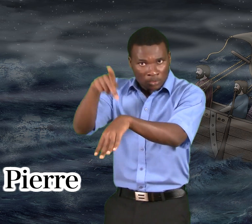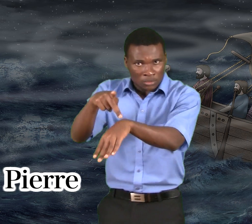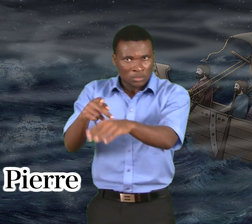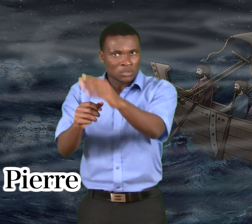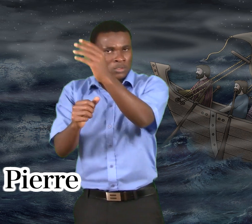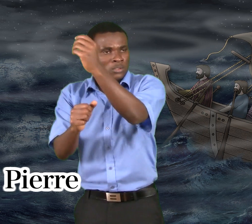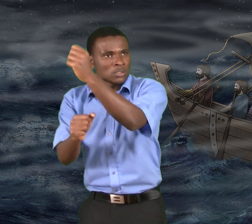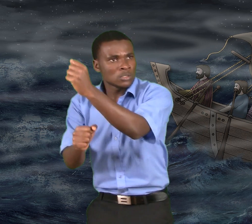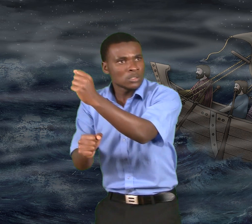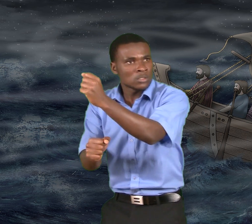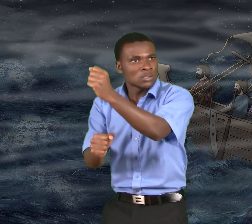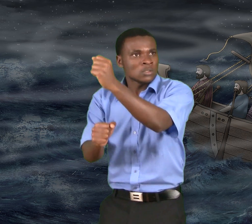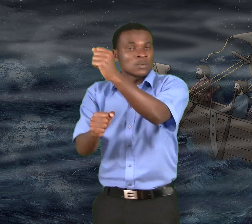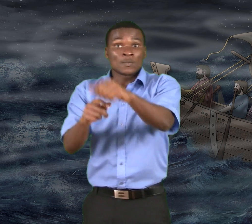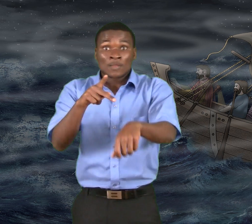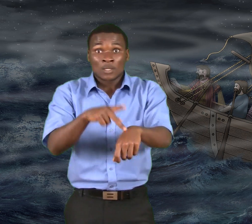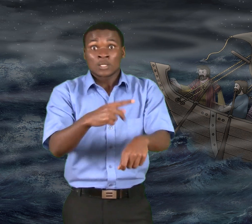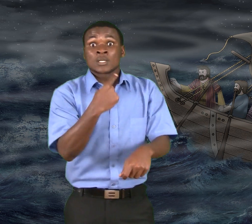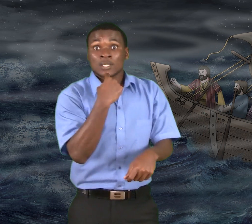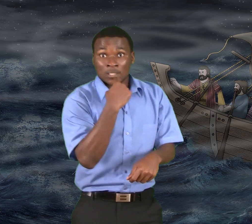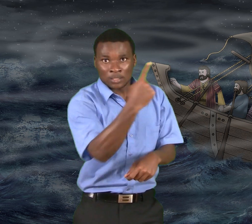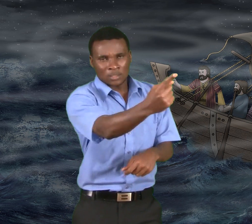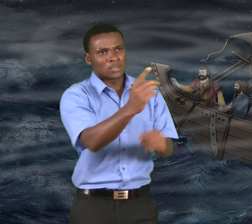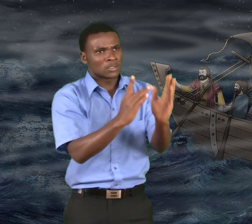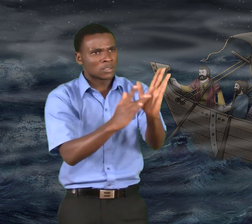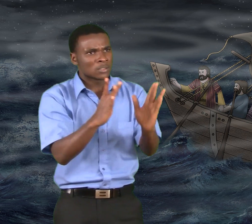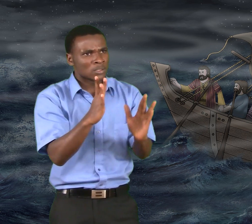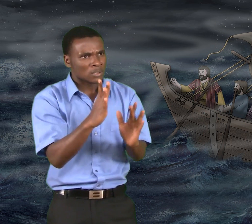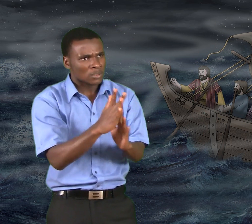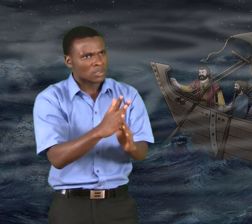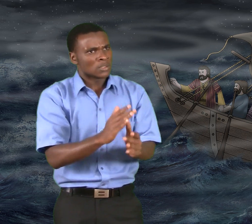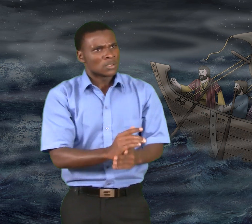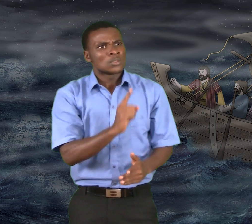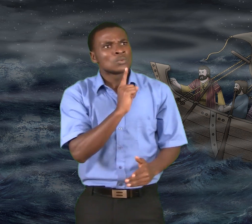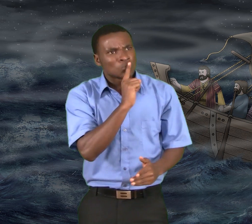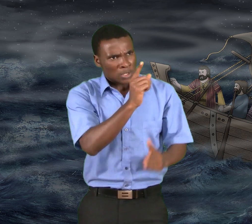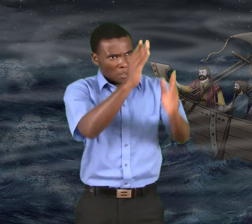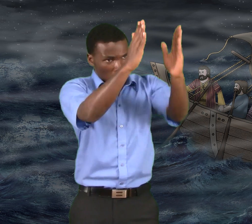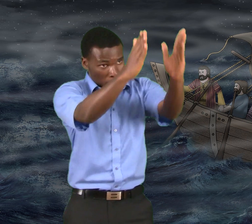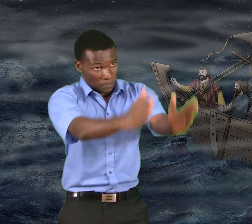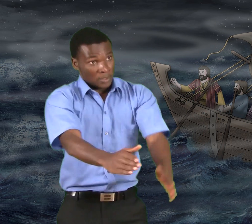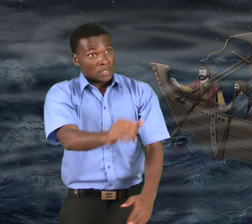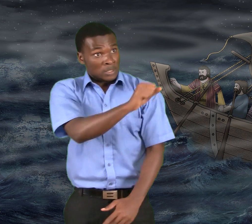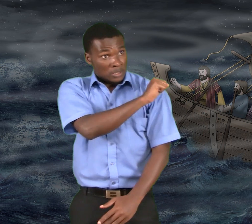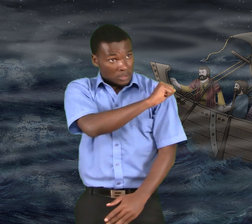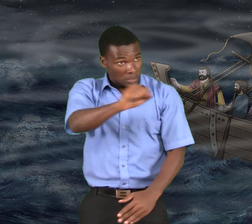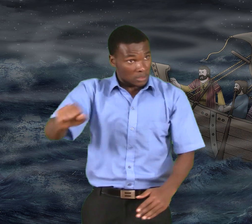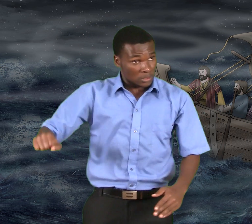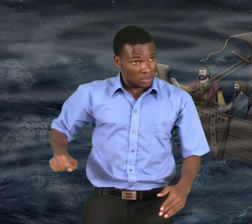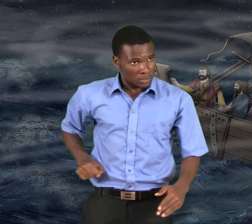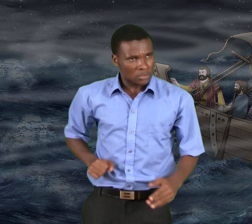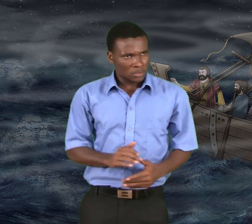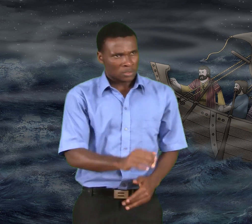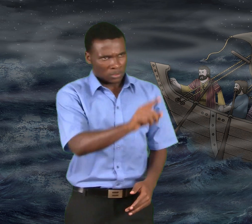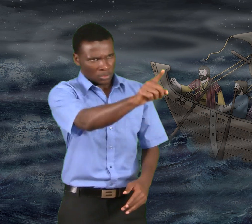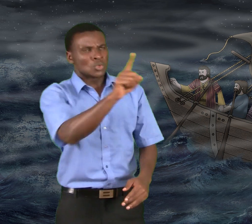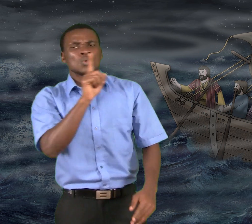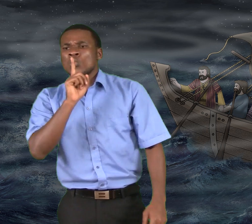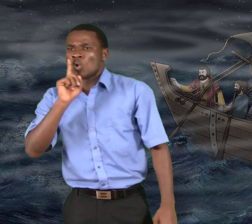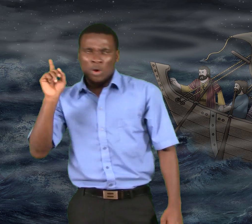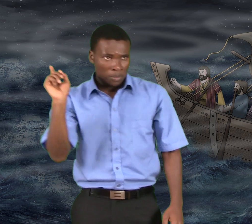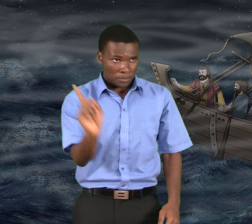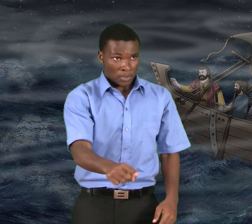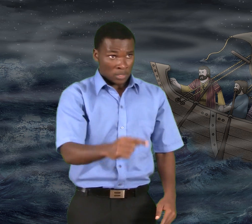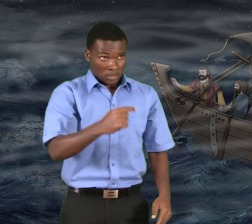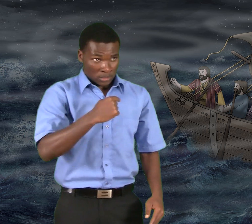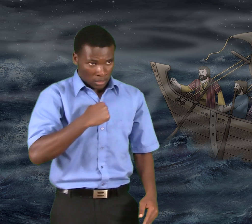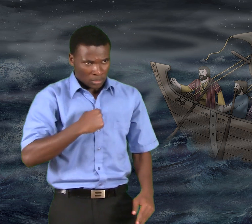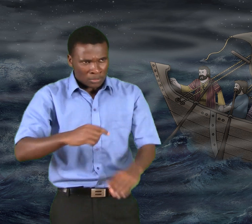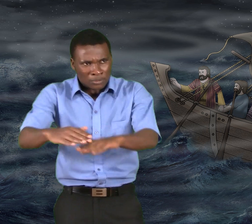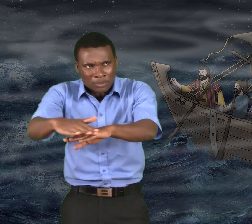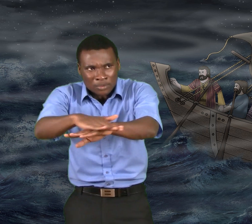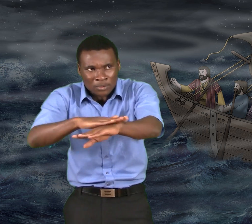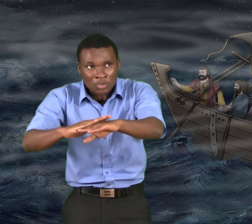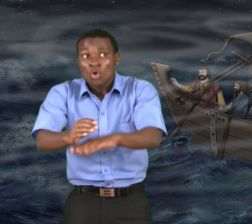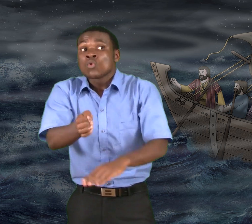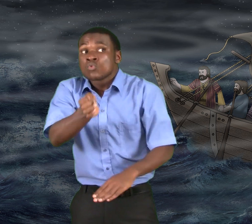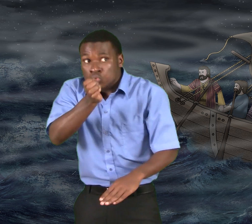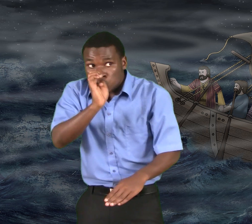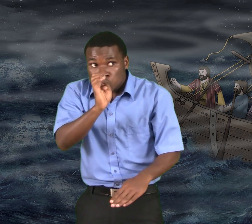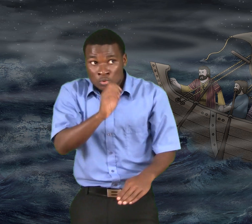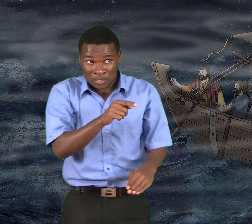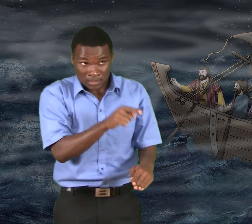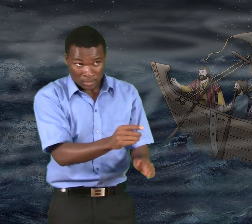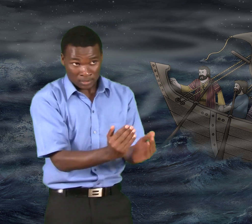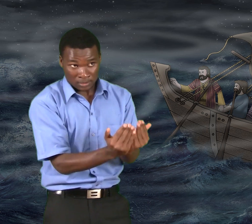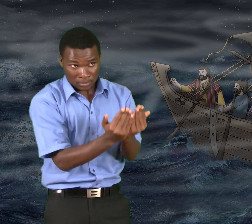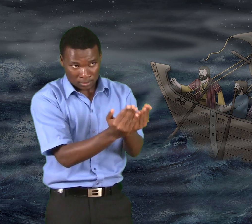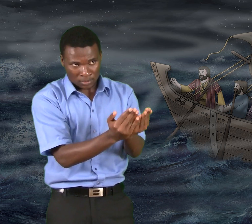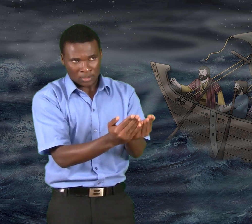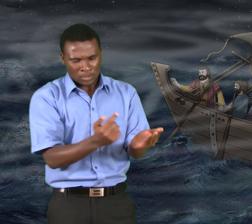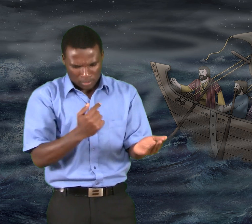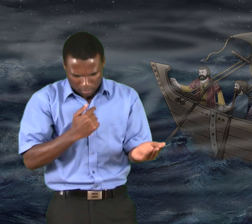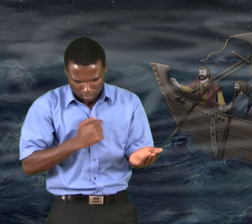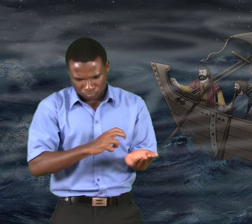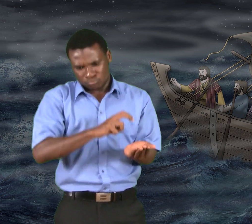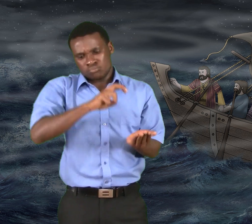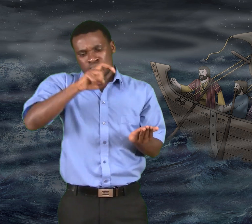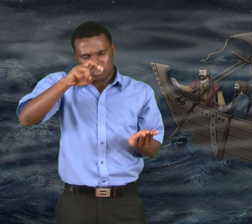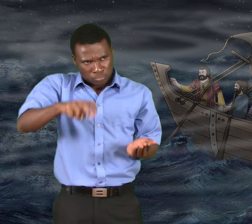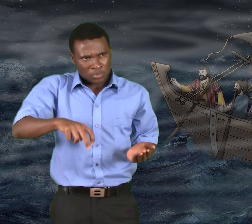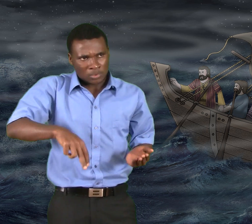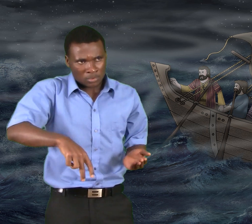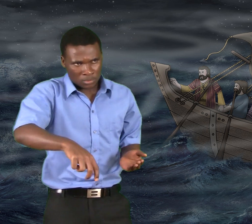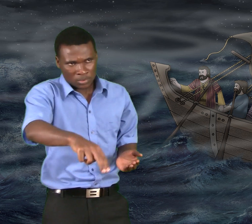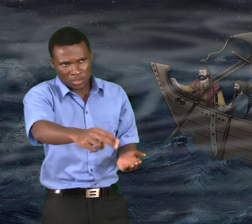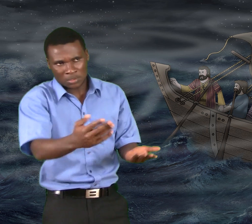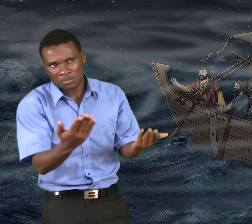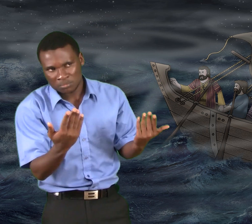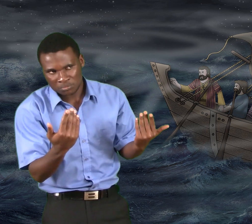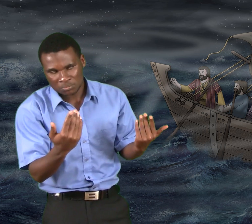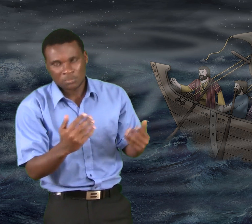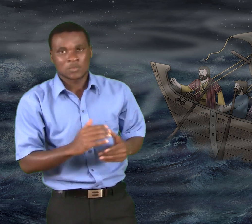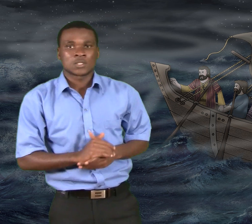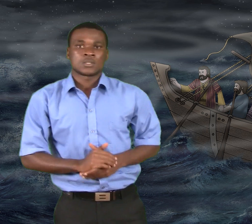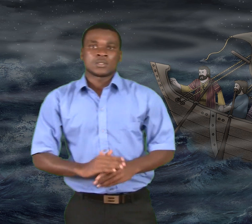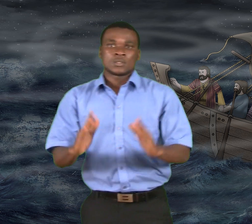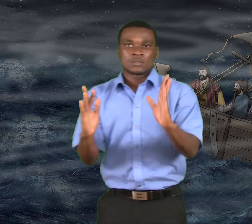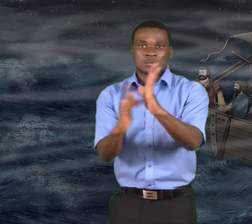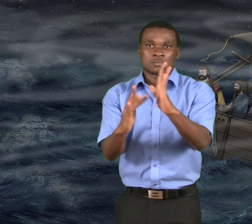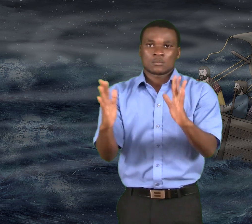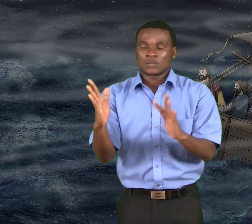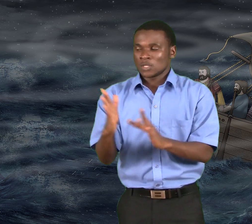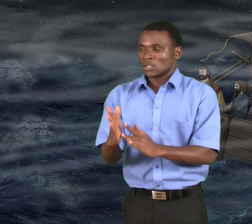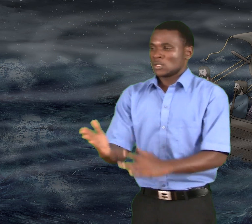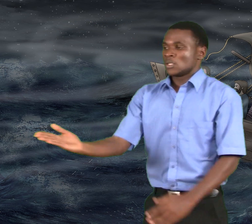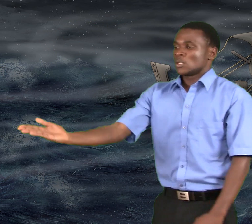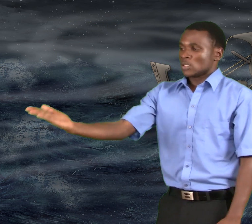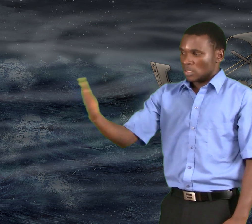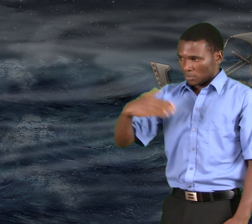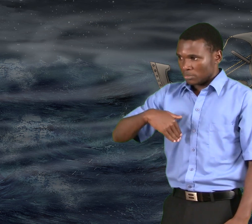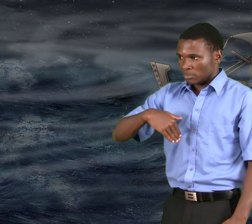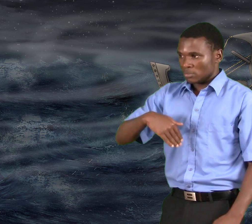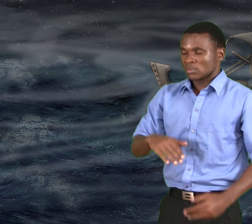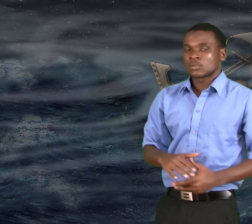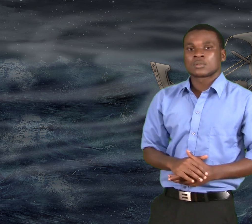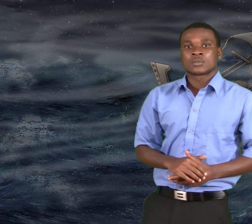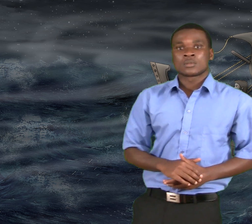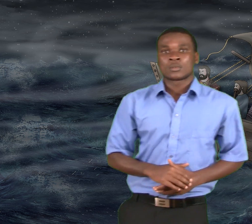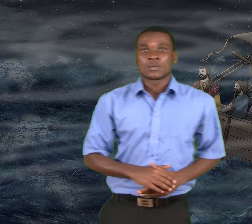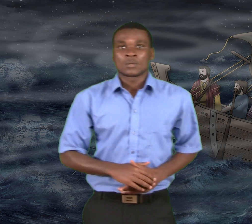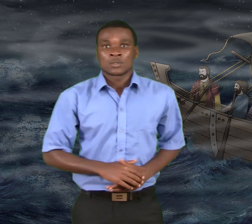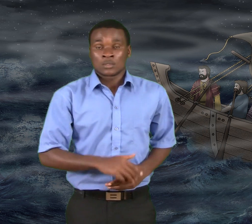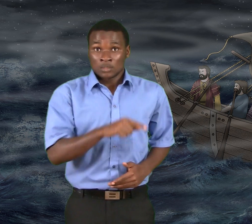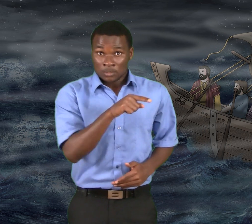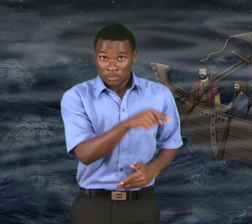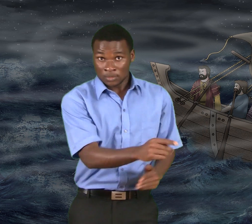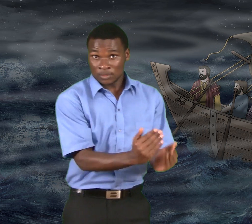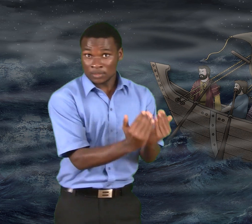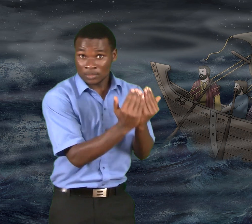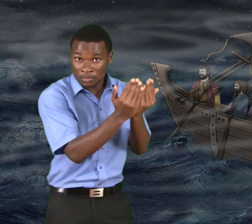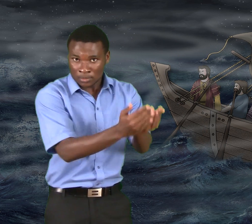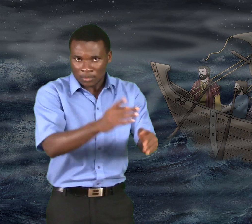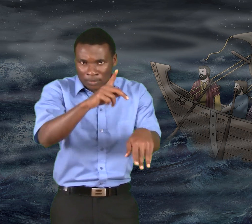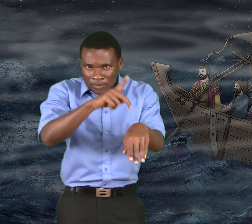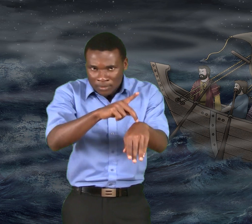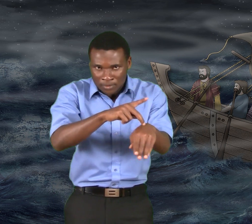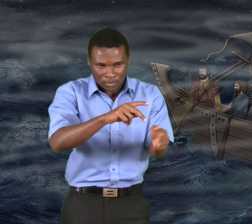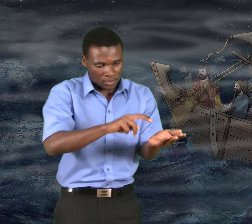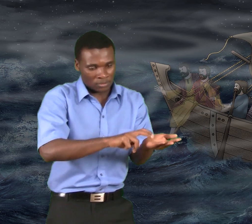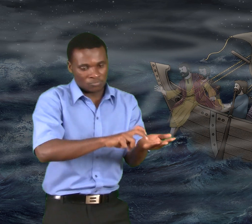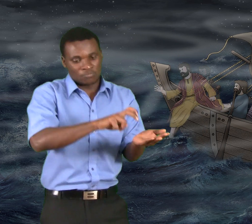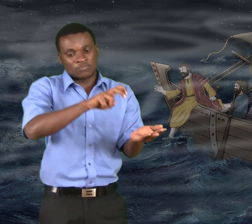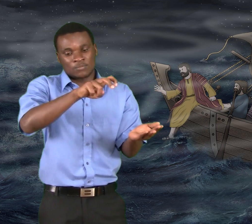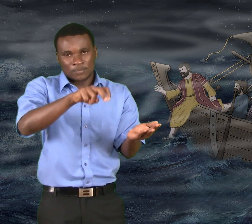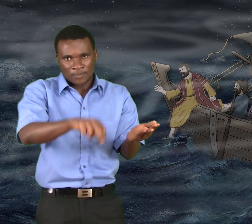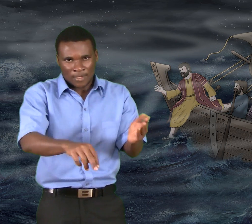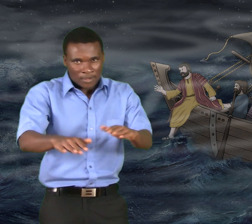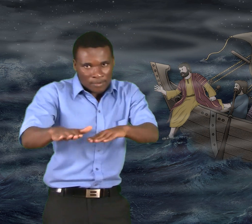“Lord, if it is You,” Peter replied, “command me to come to You on the water.”